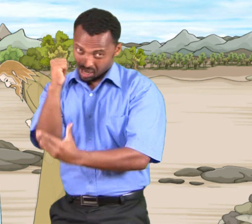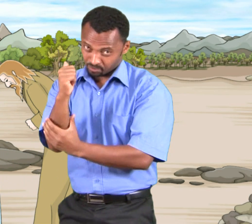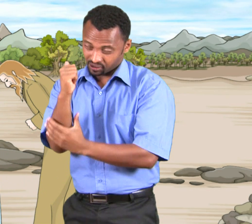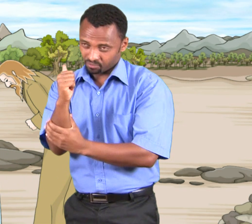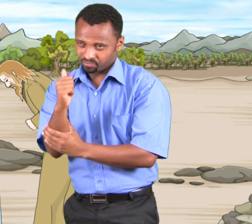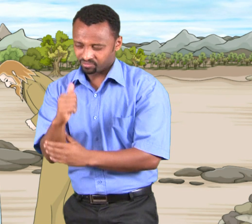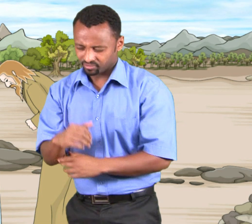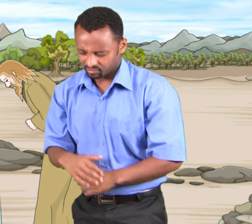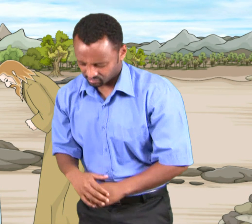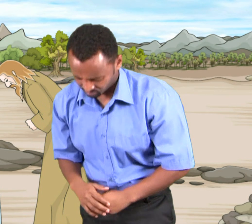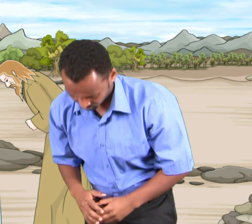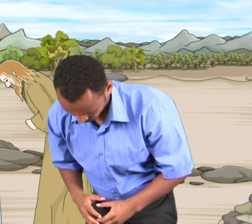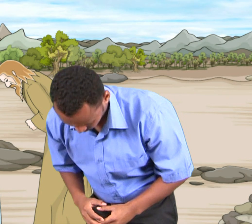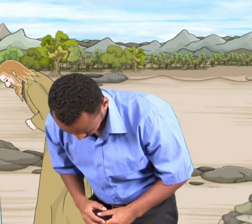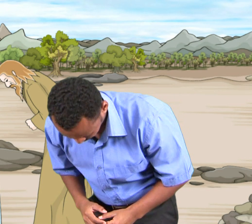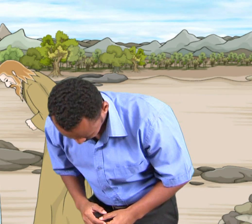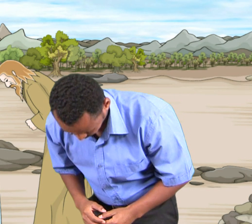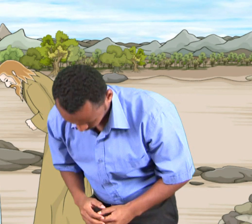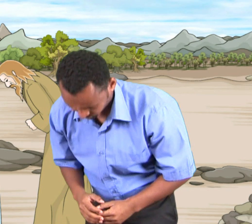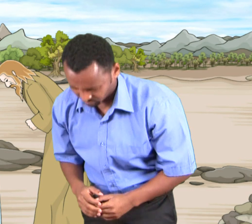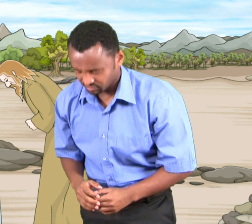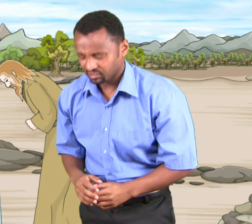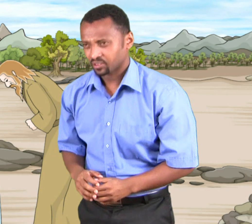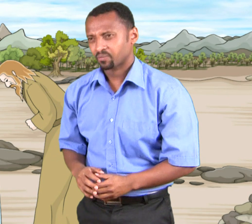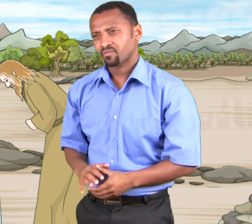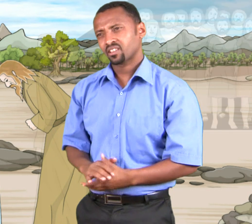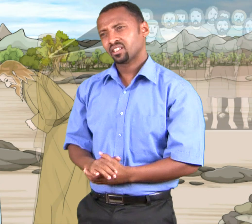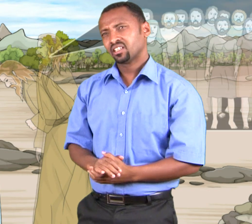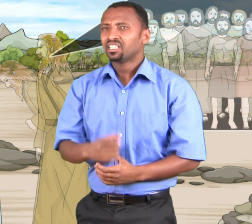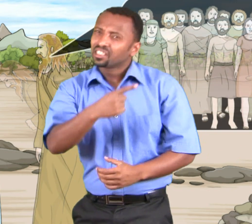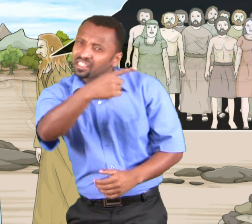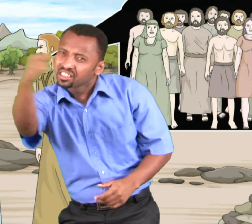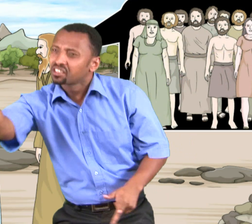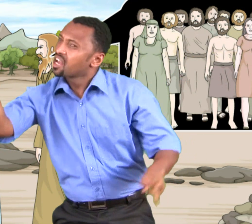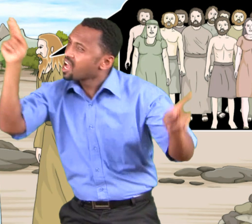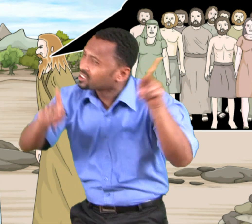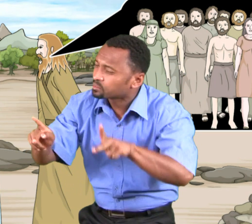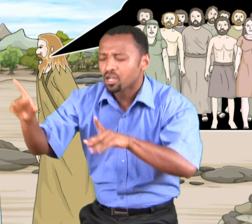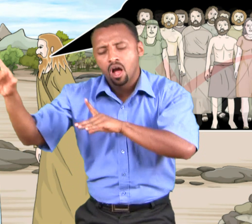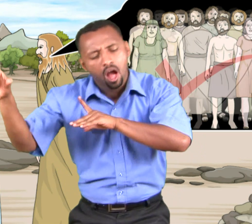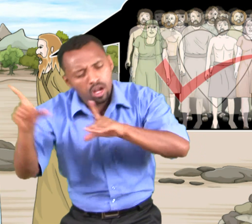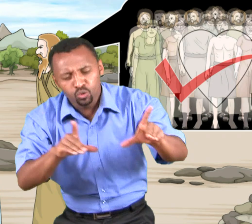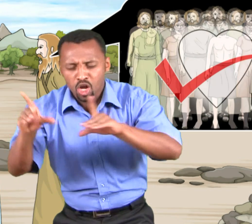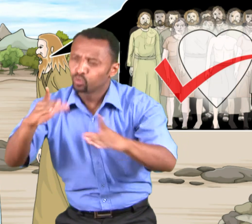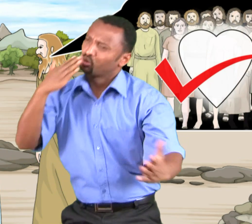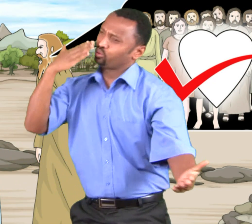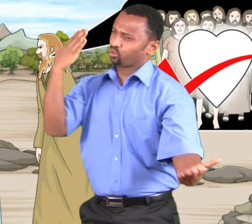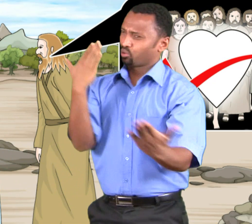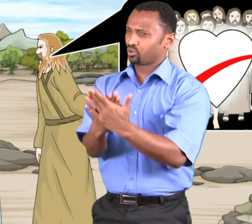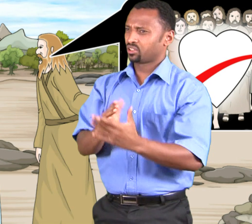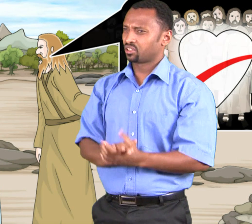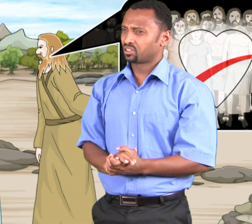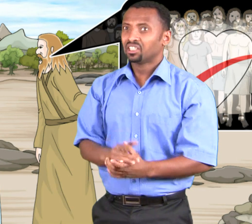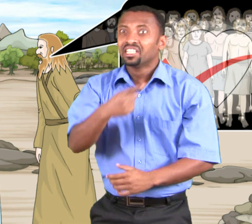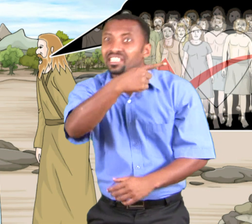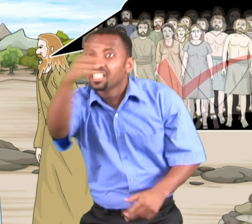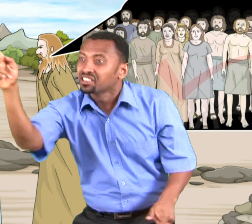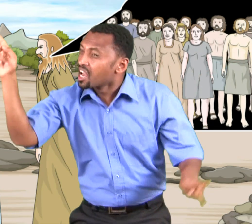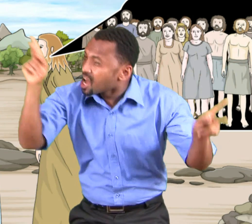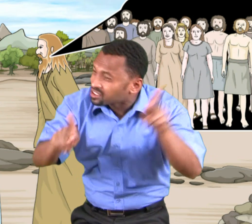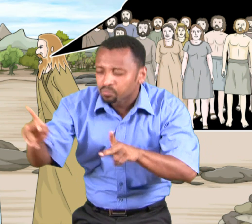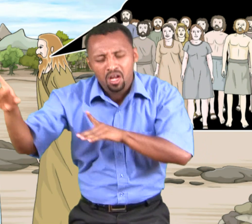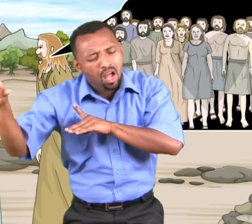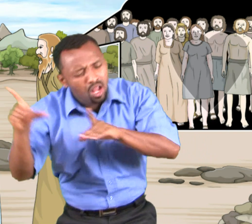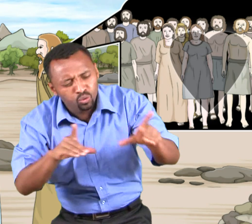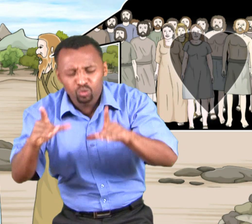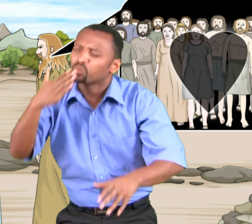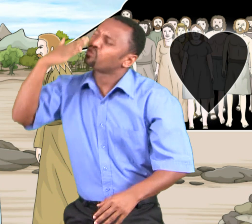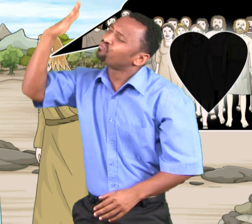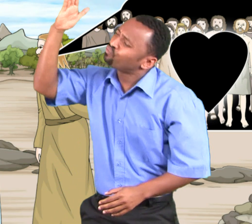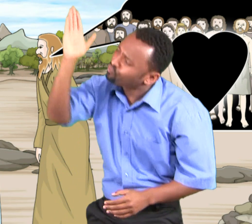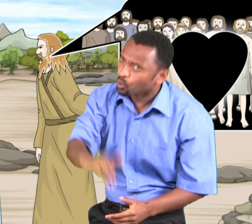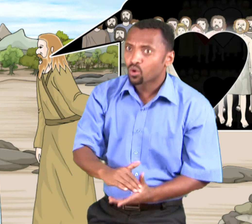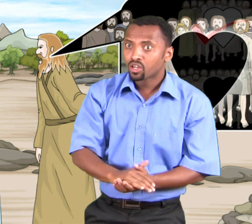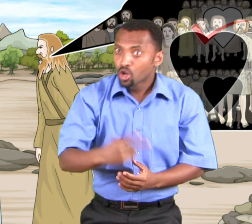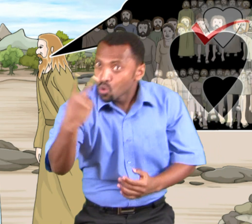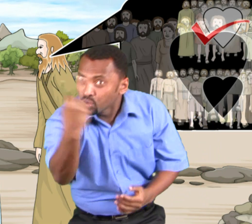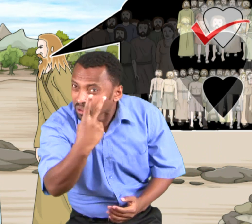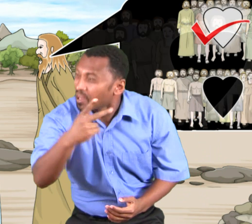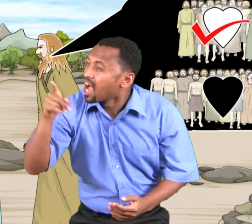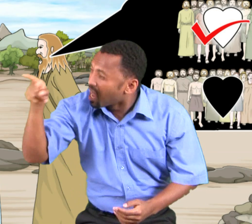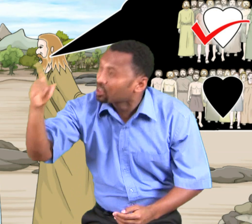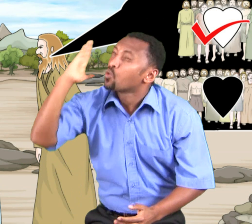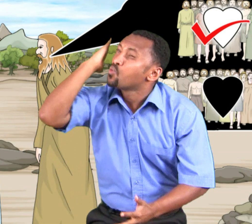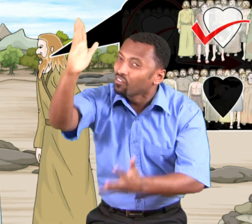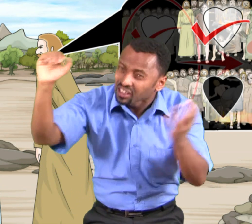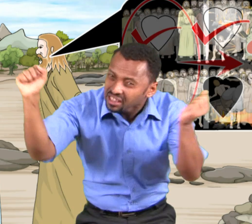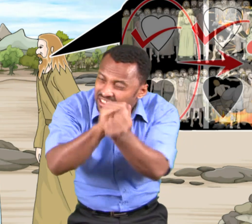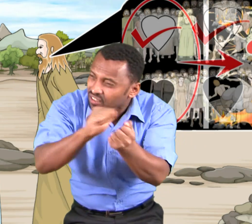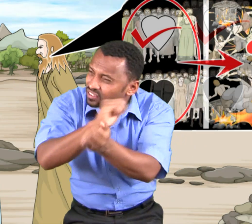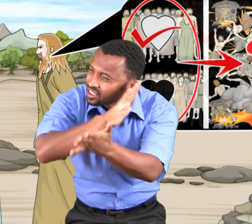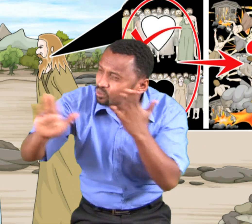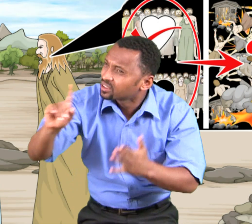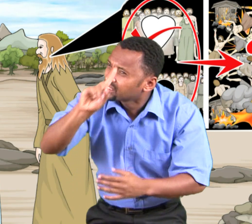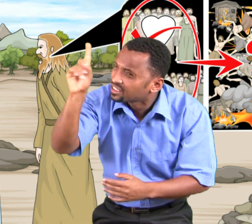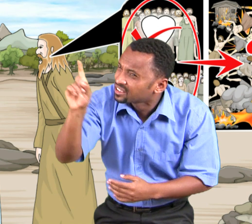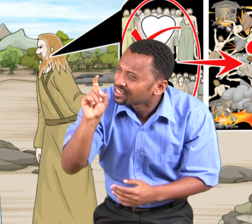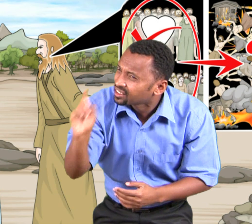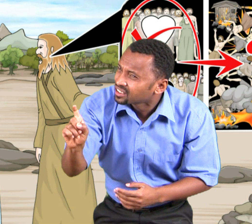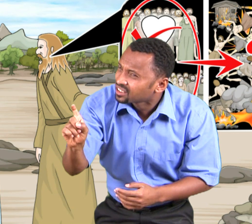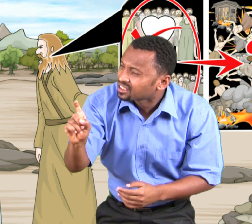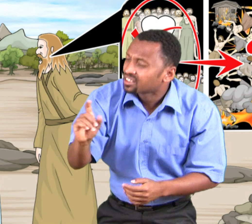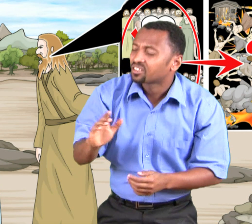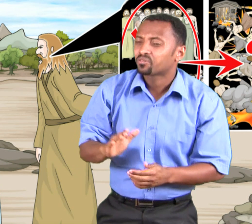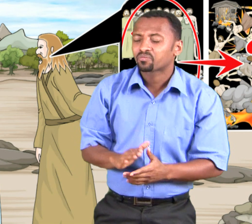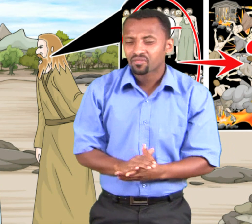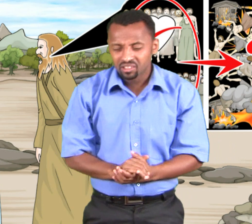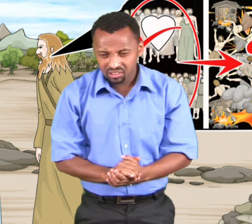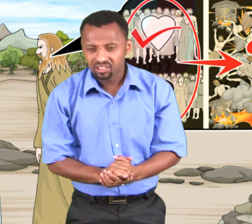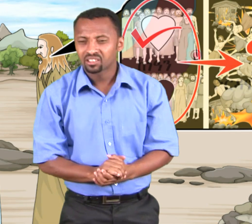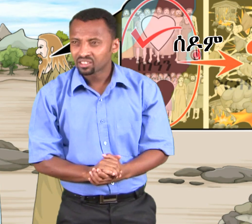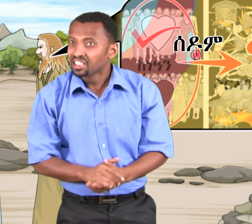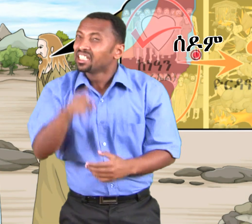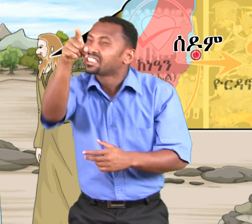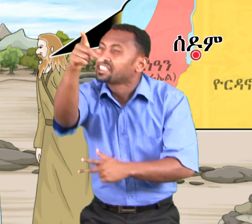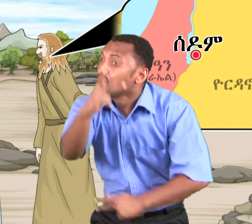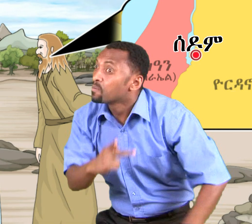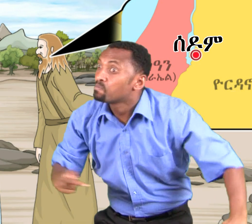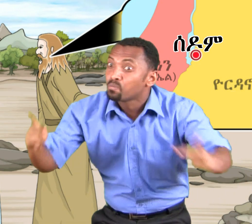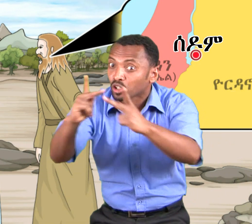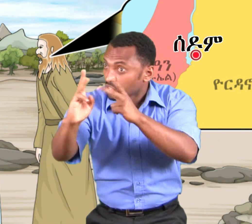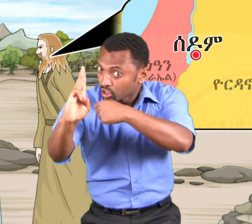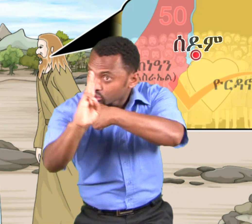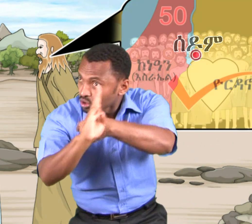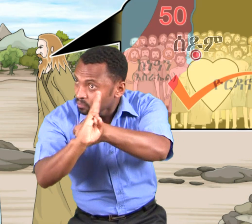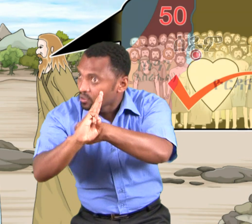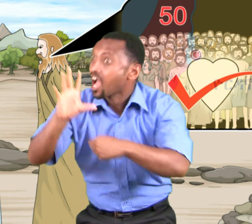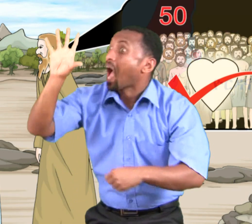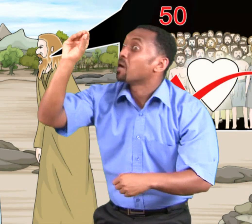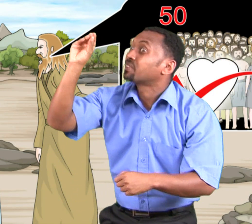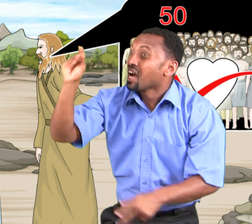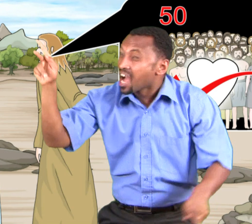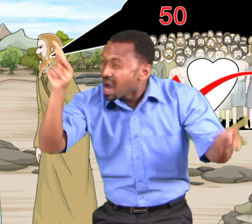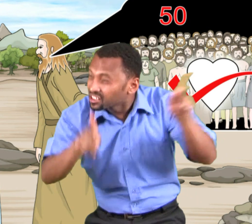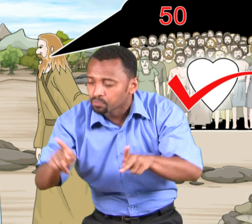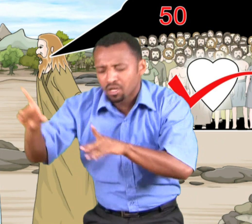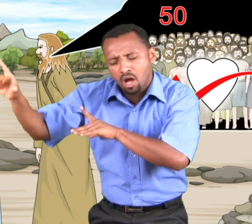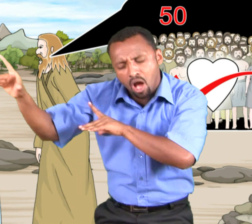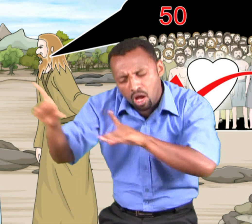Abraham stepped forward and said, “Will You really sweep away the righteous with the wicked?